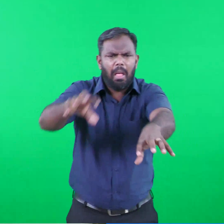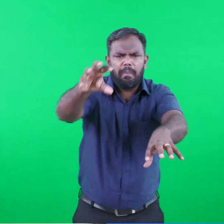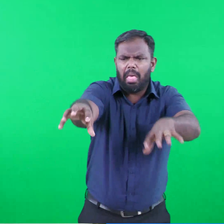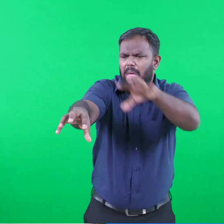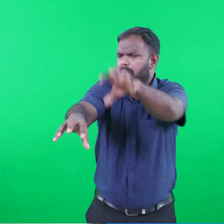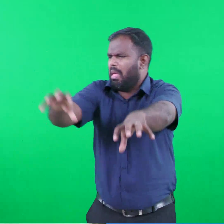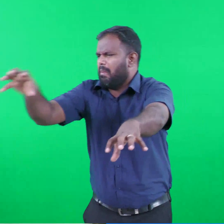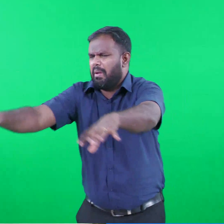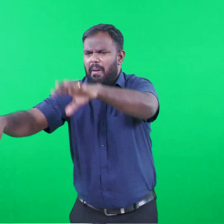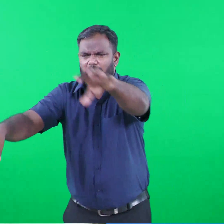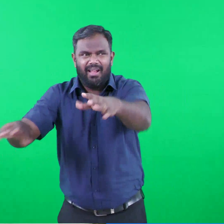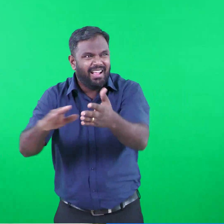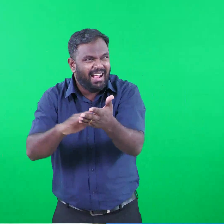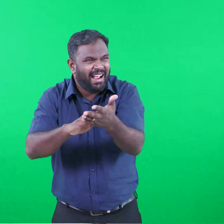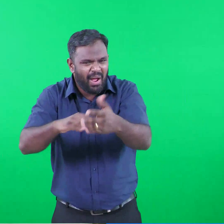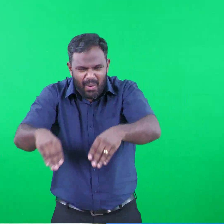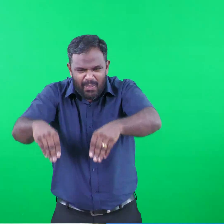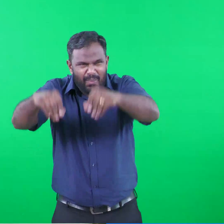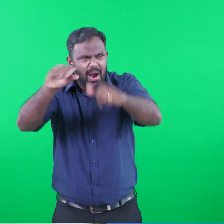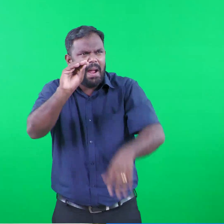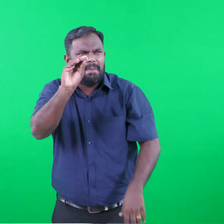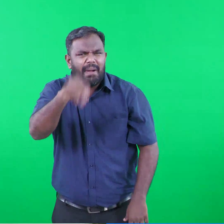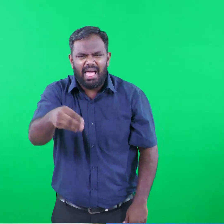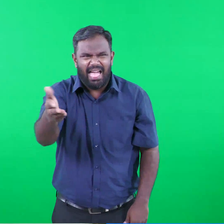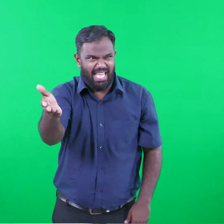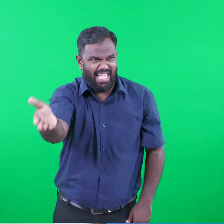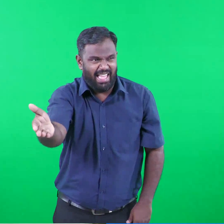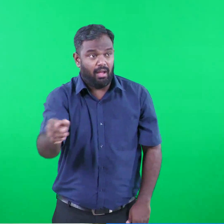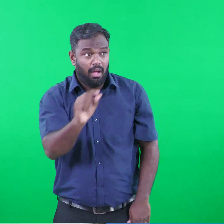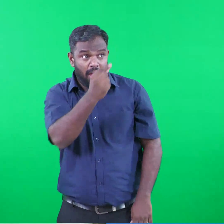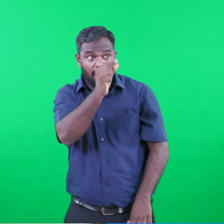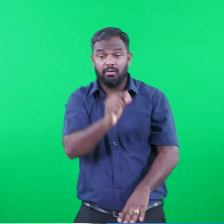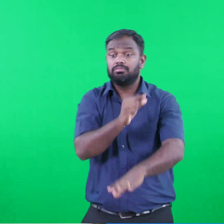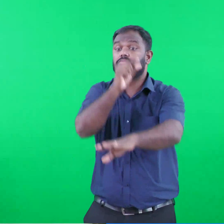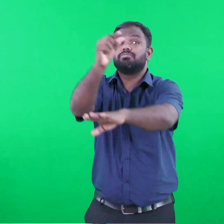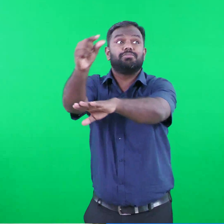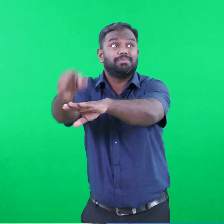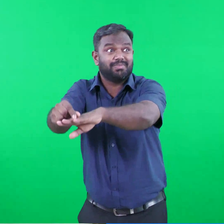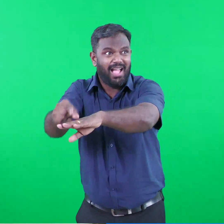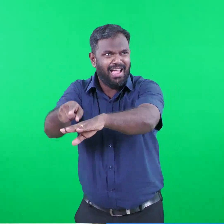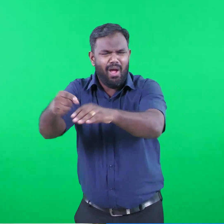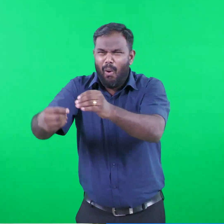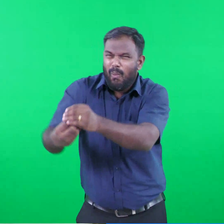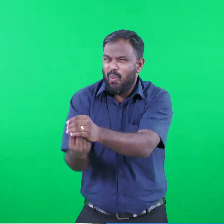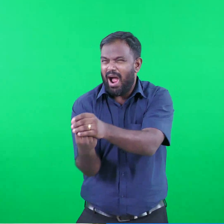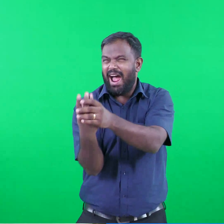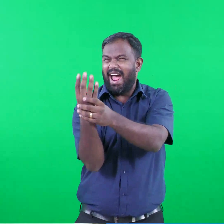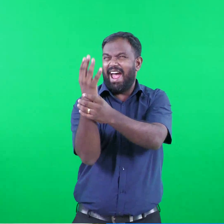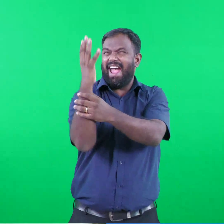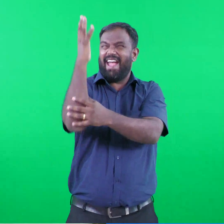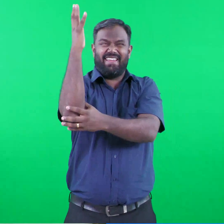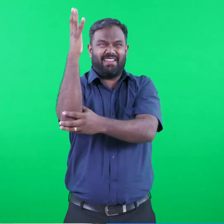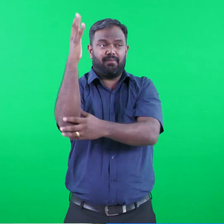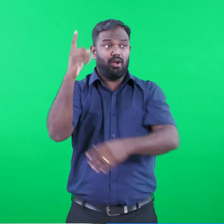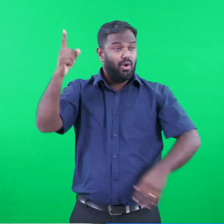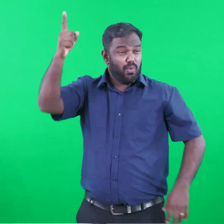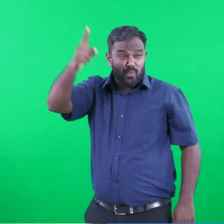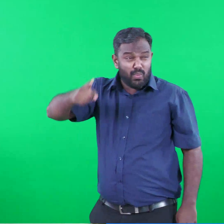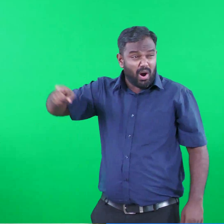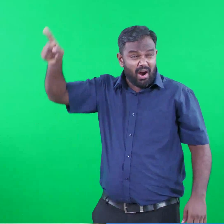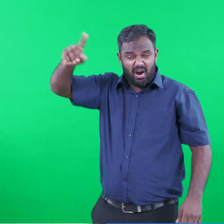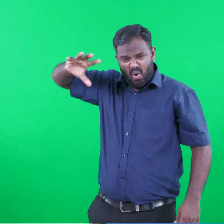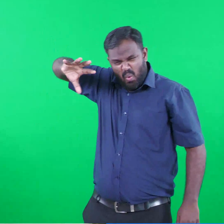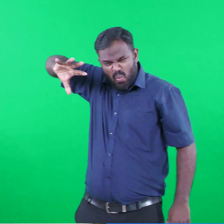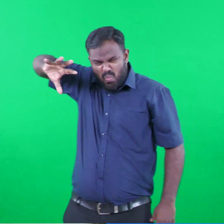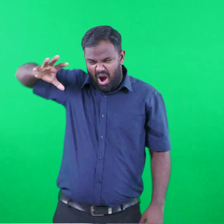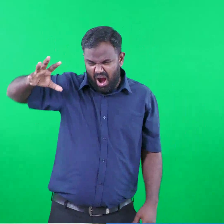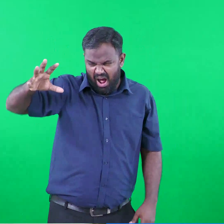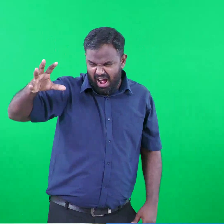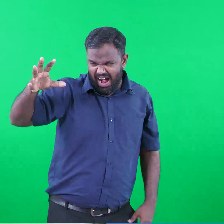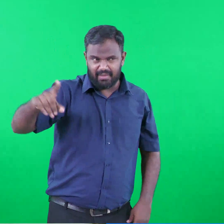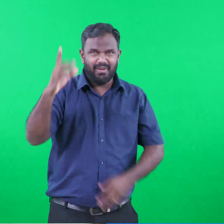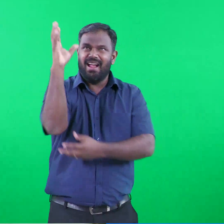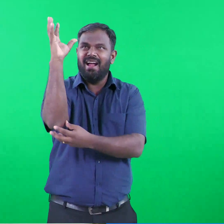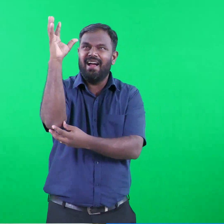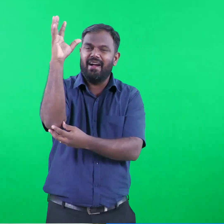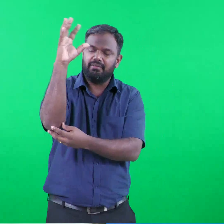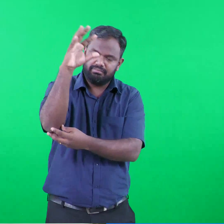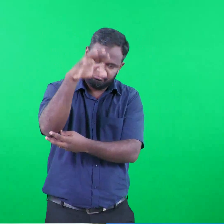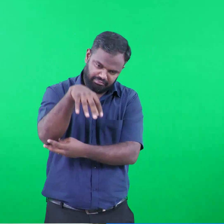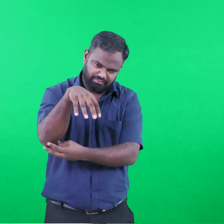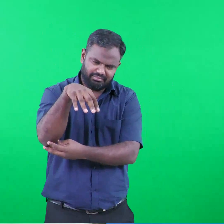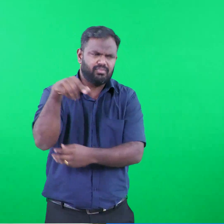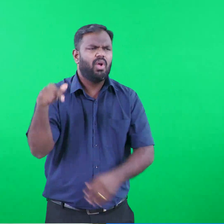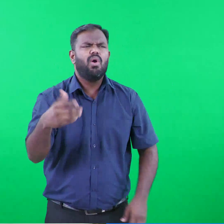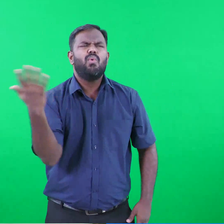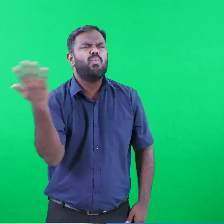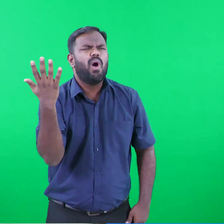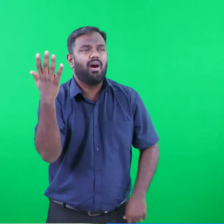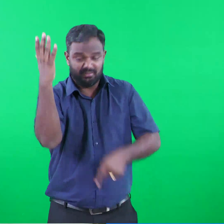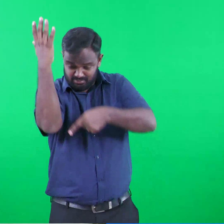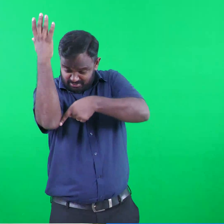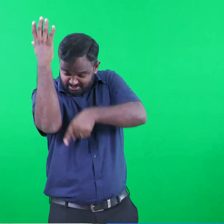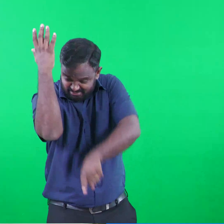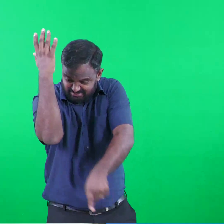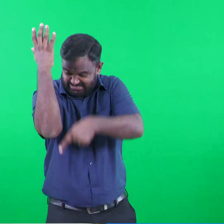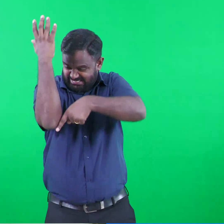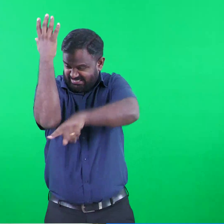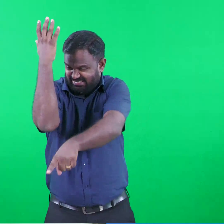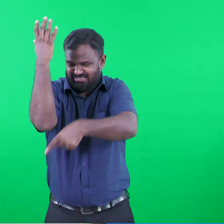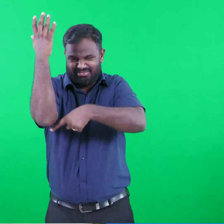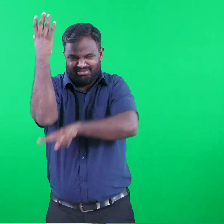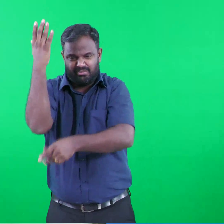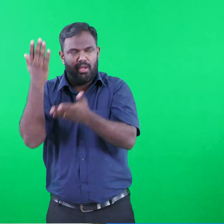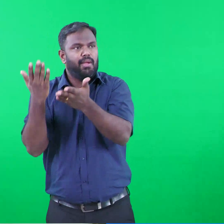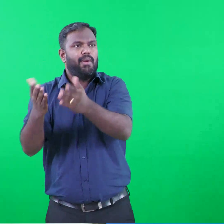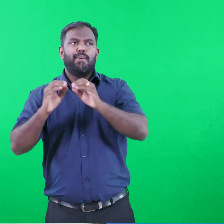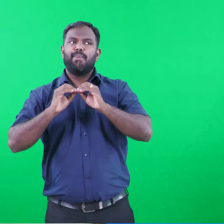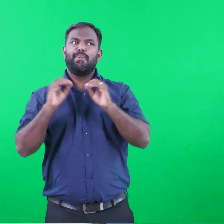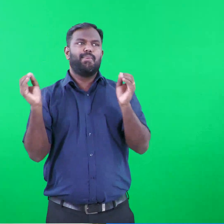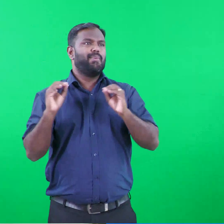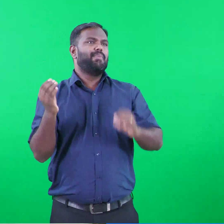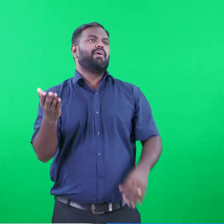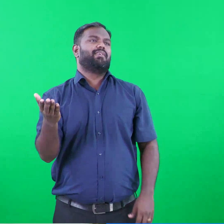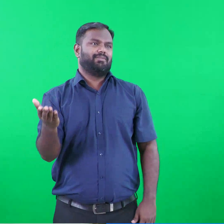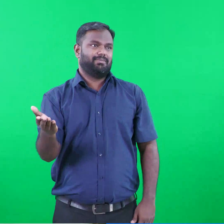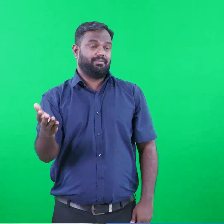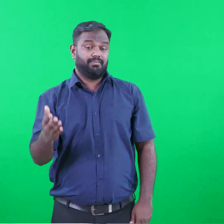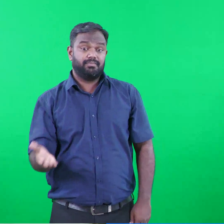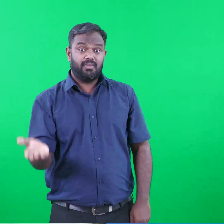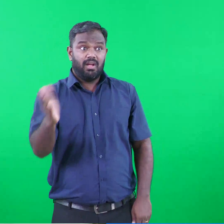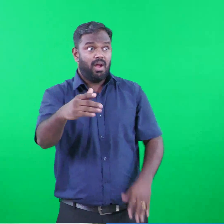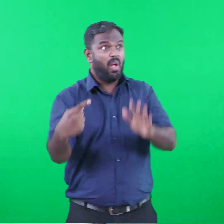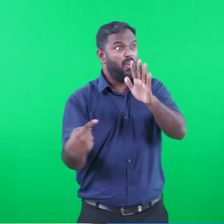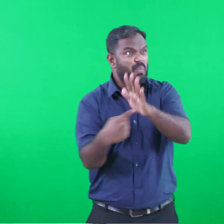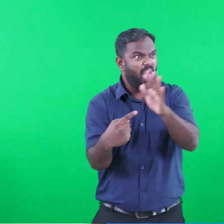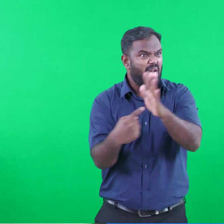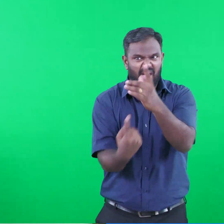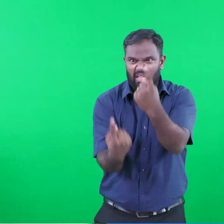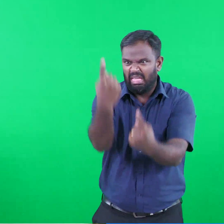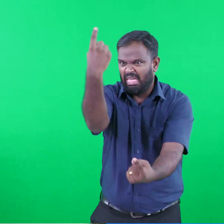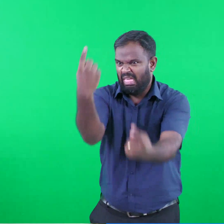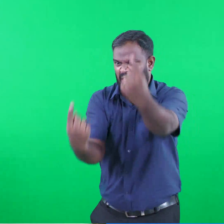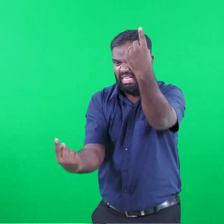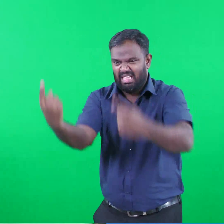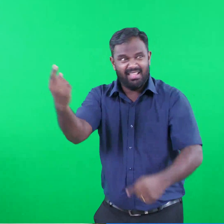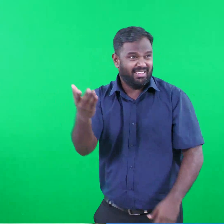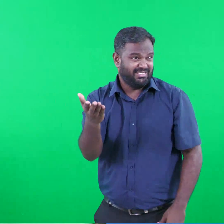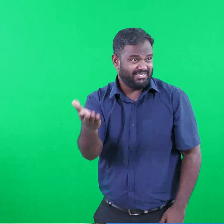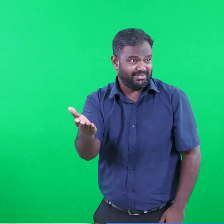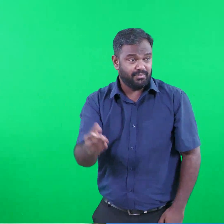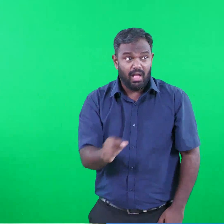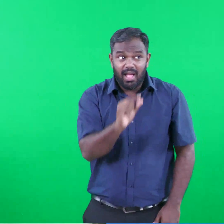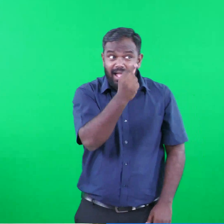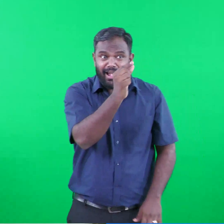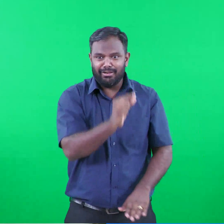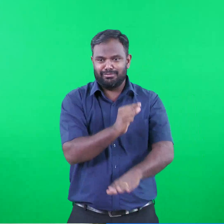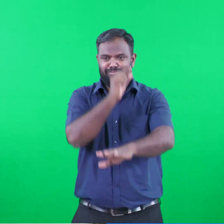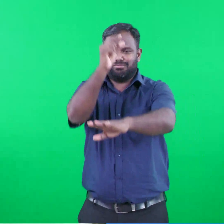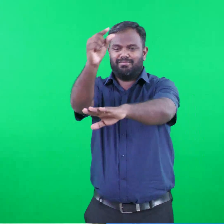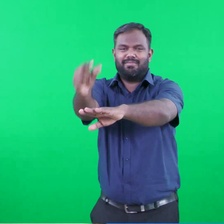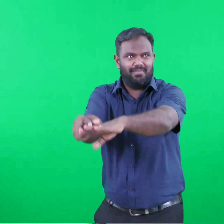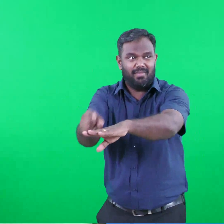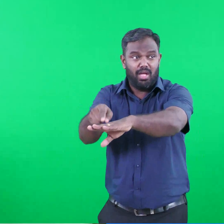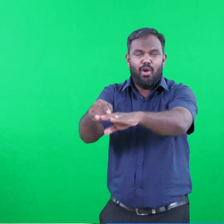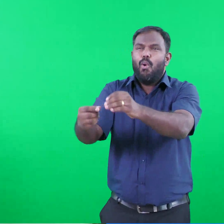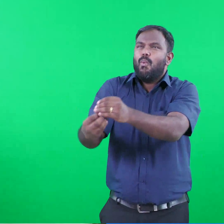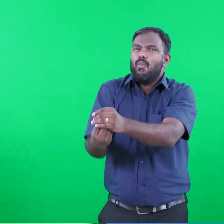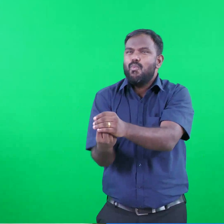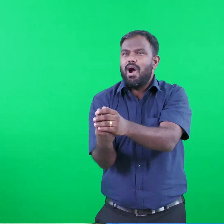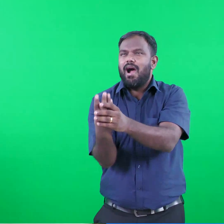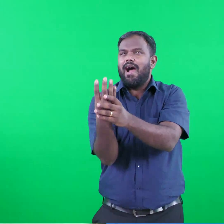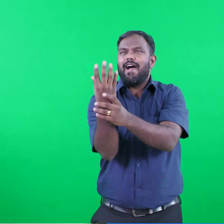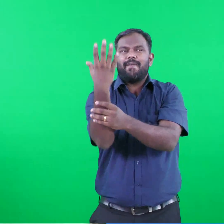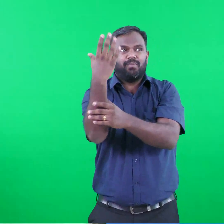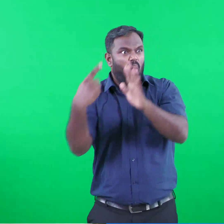But when the sun rose, the seedlings were scorched, and they withered because they had no root.